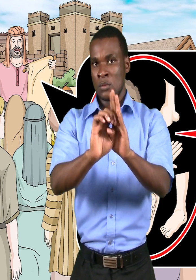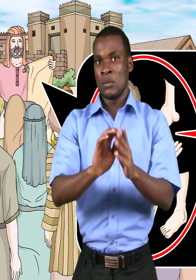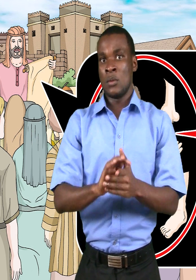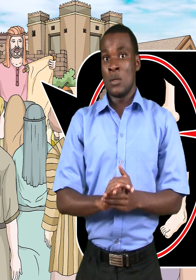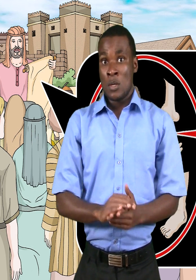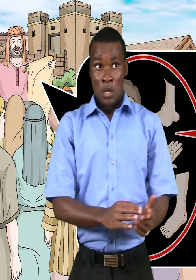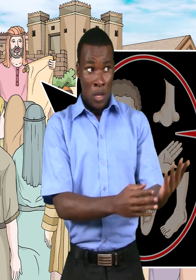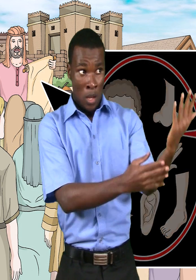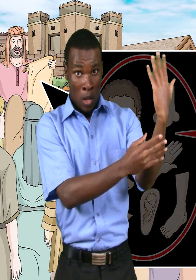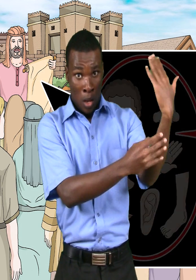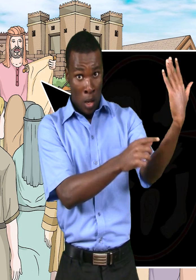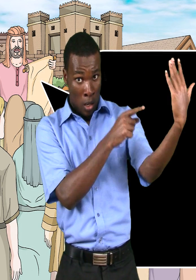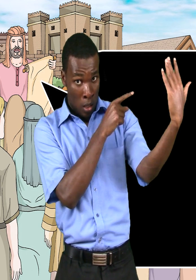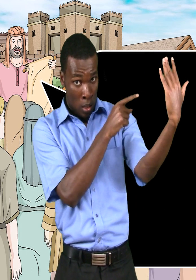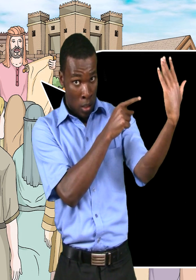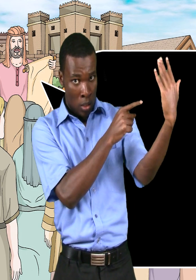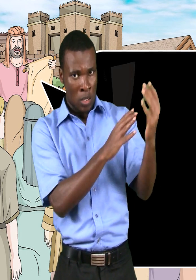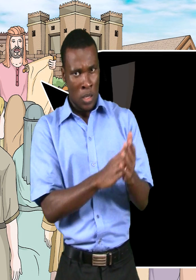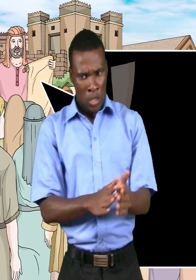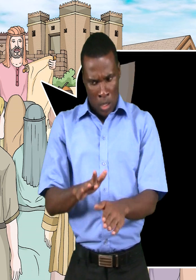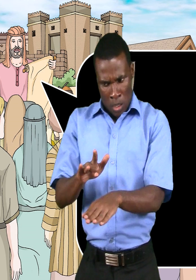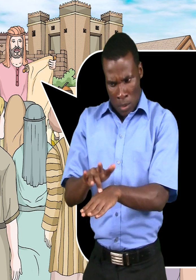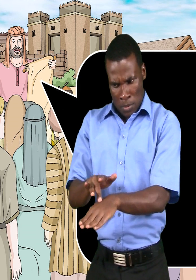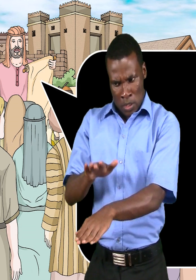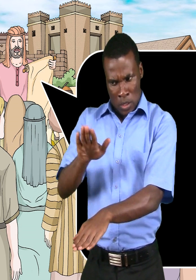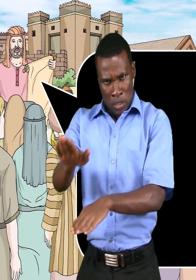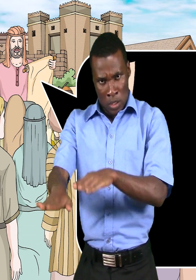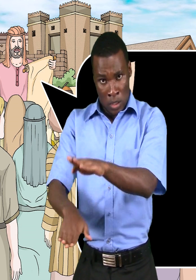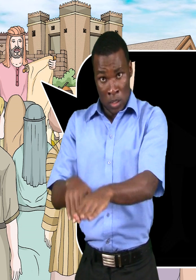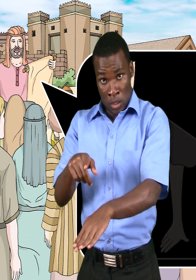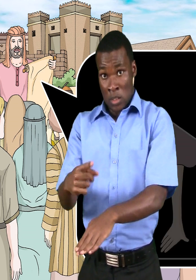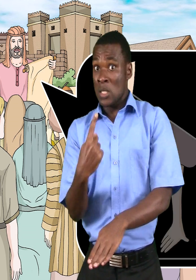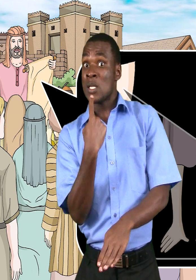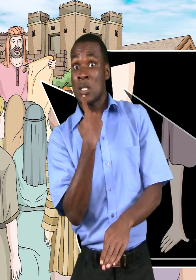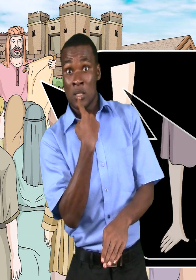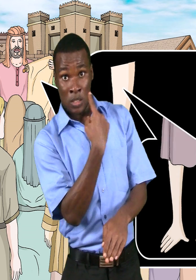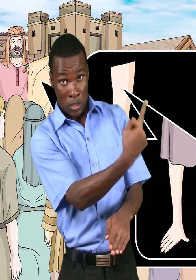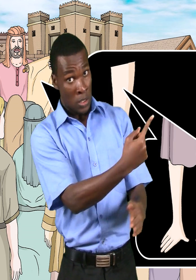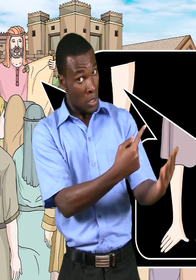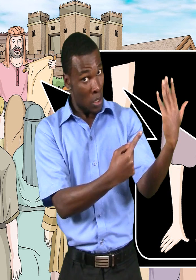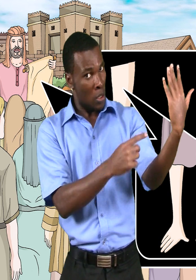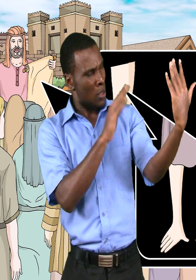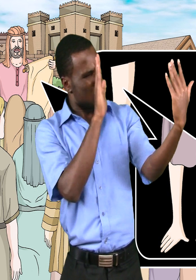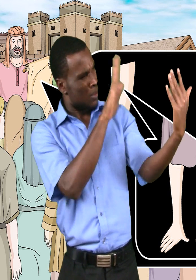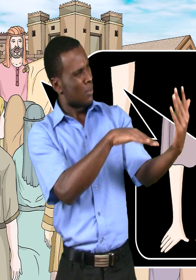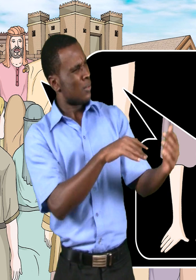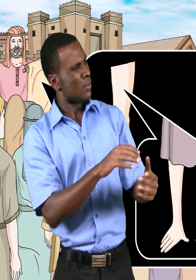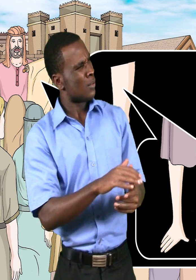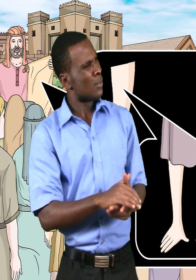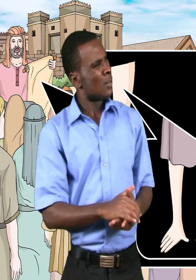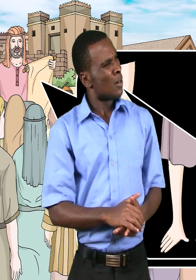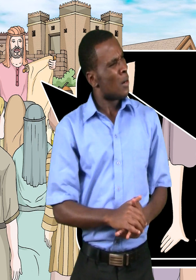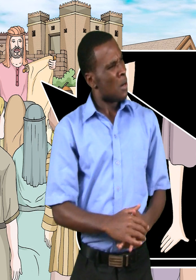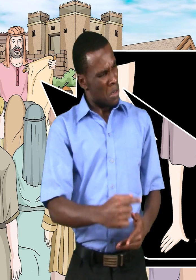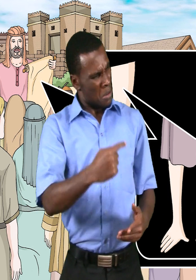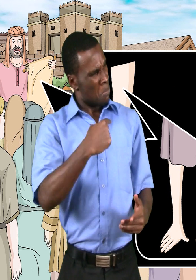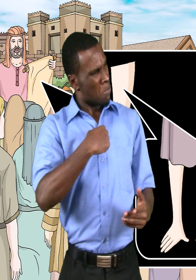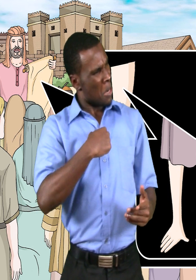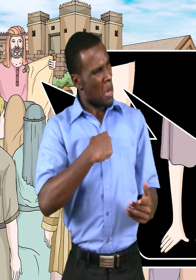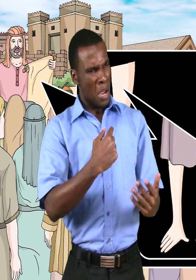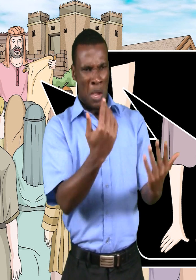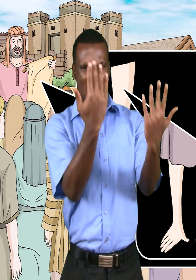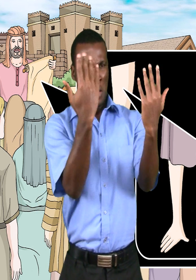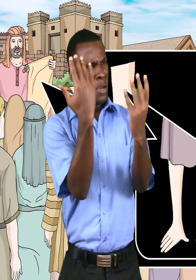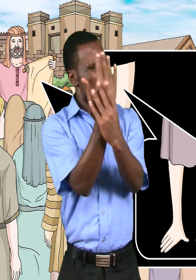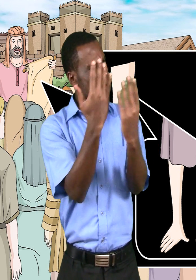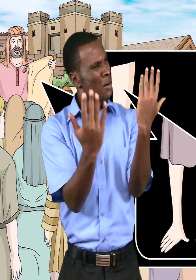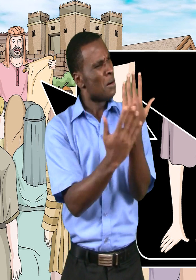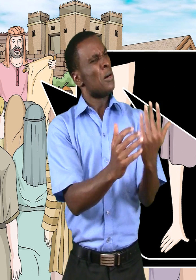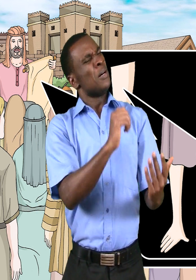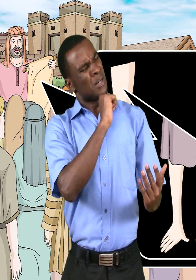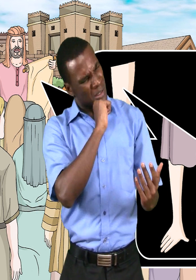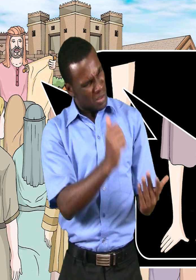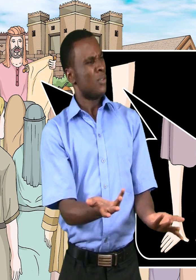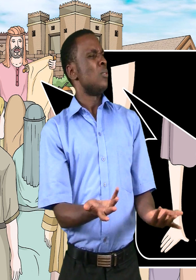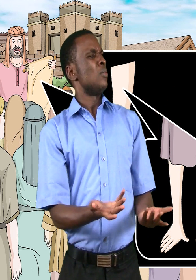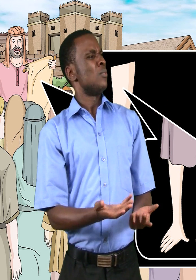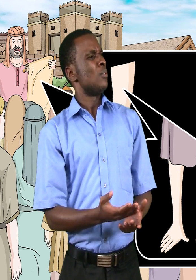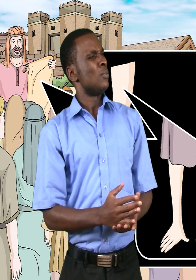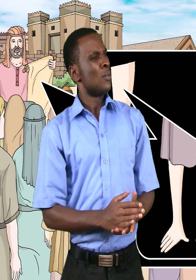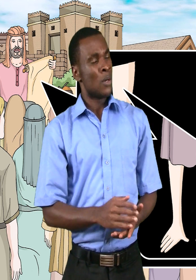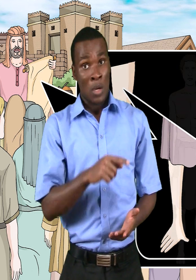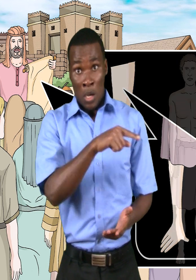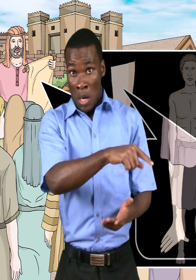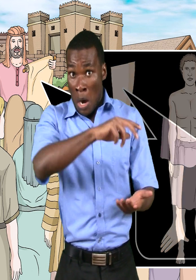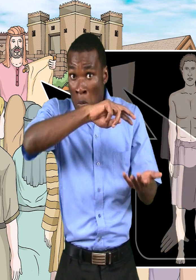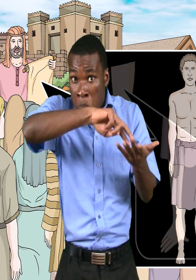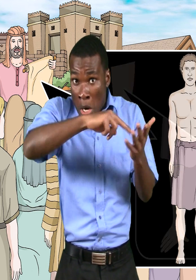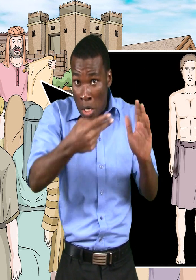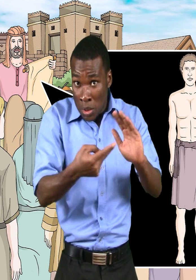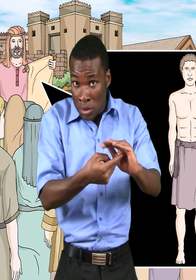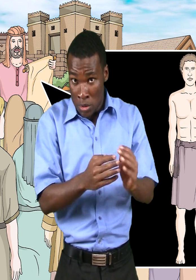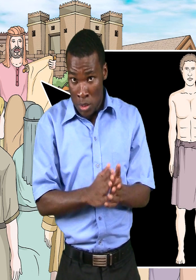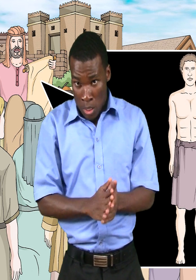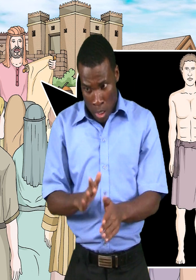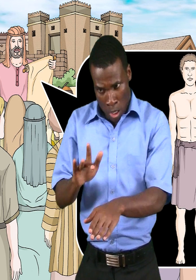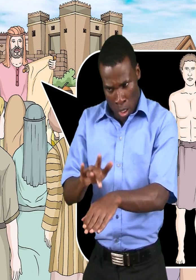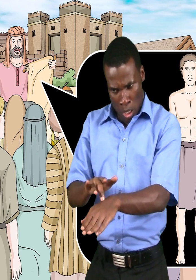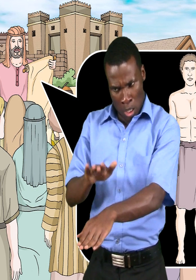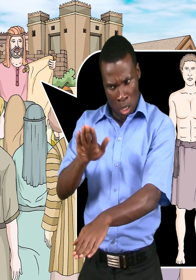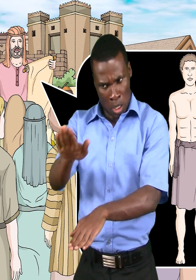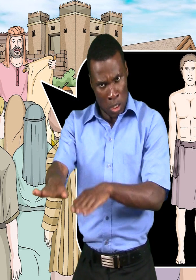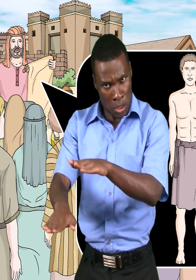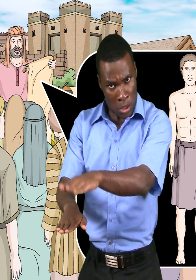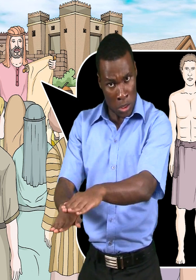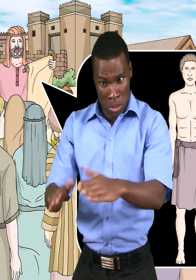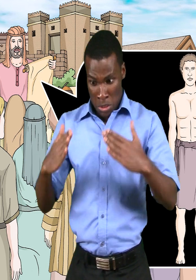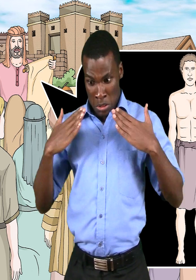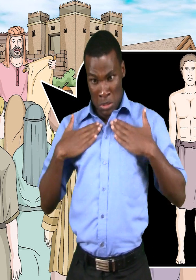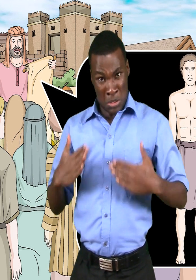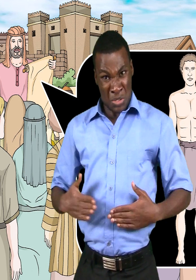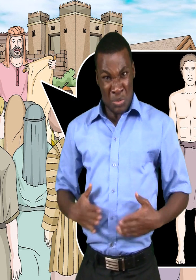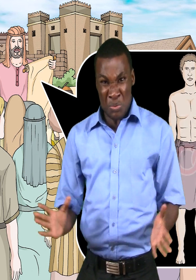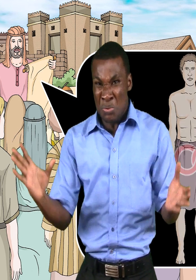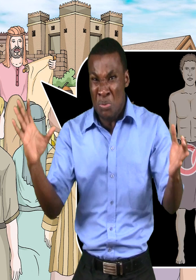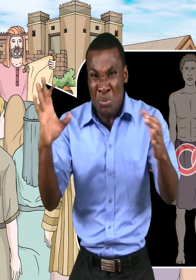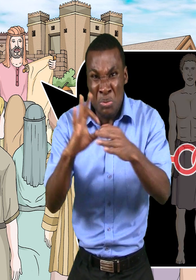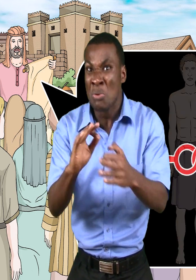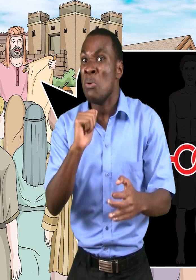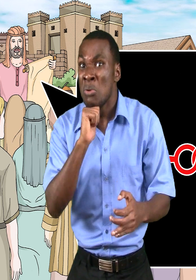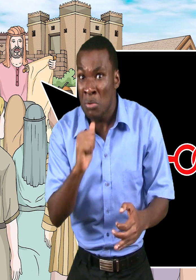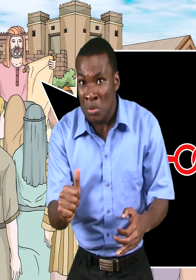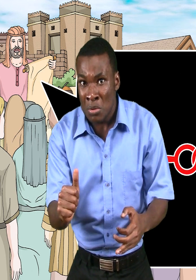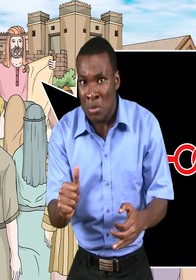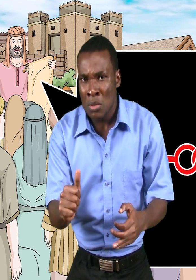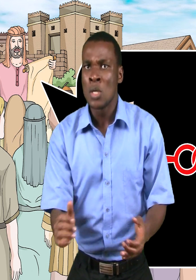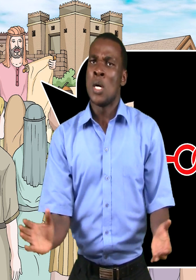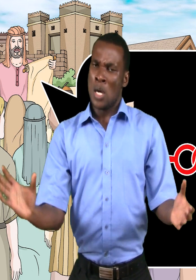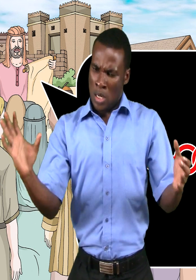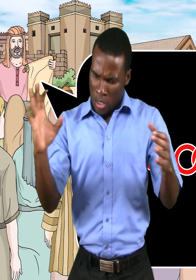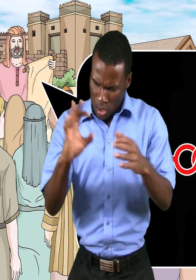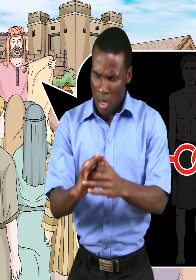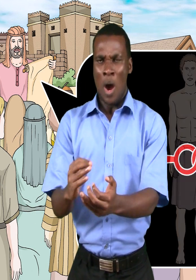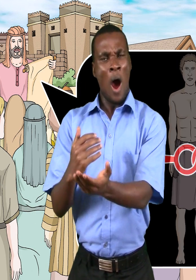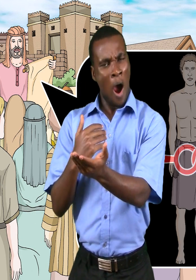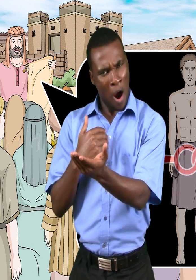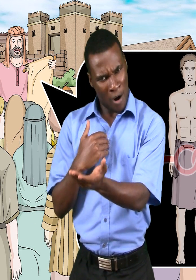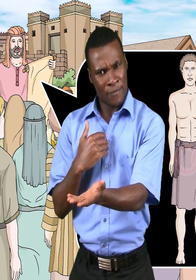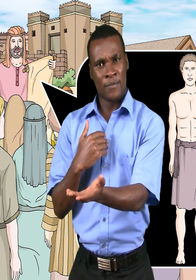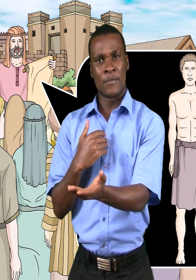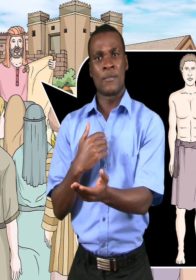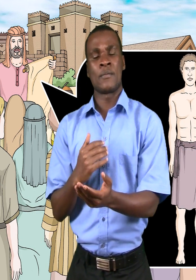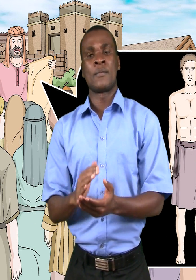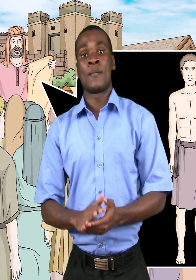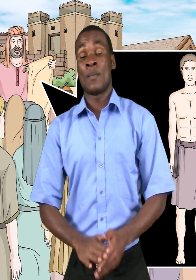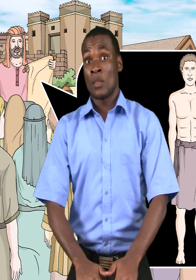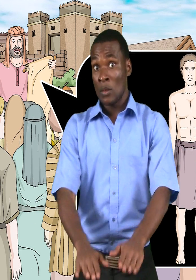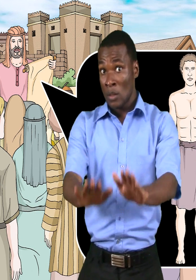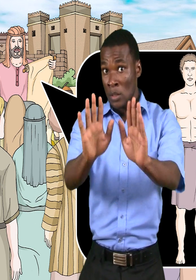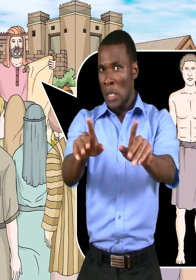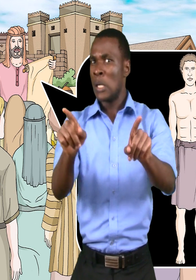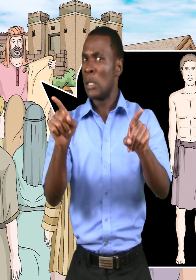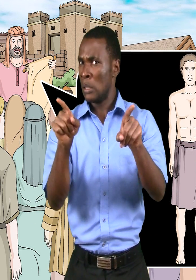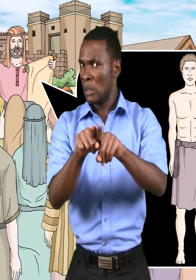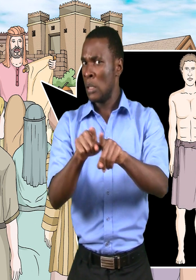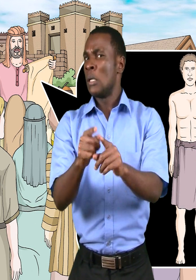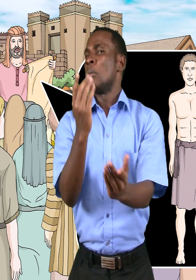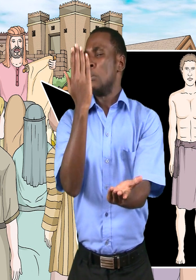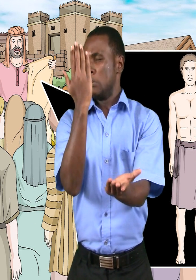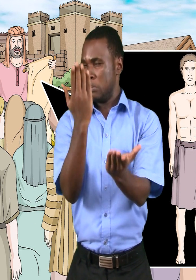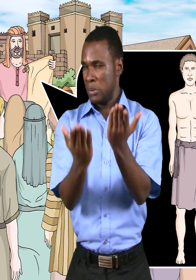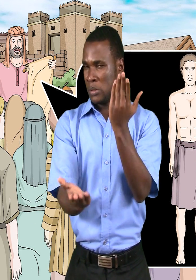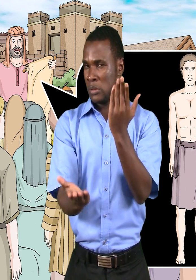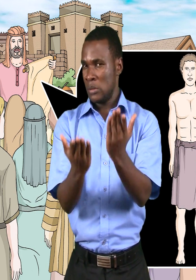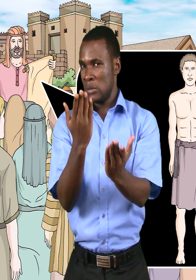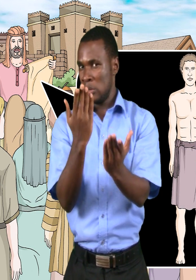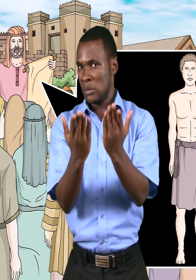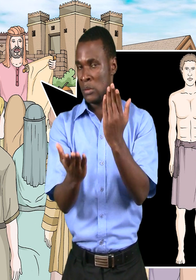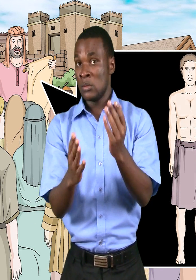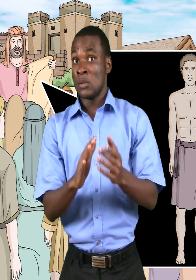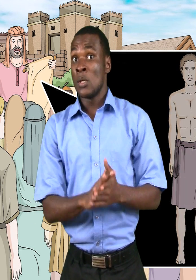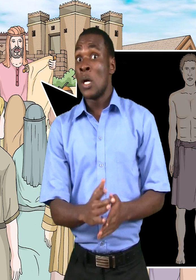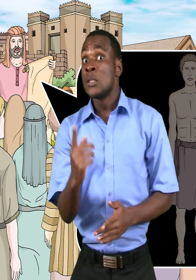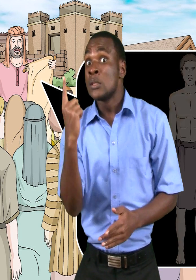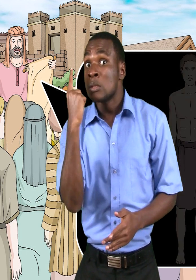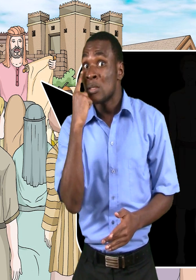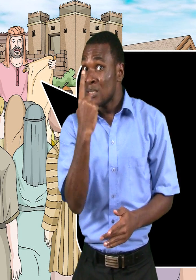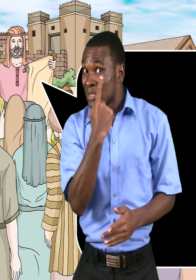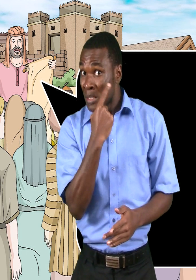If the foot should say, “Because I am not a hand, I do not belong to the body,” that would not make it any less a part of the body.